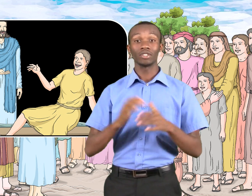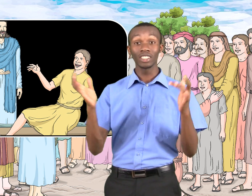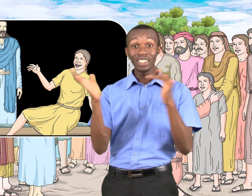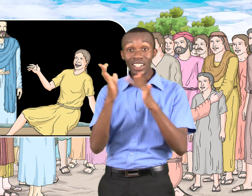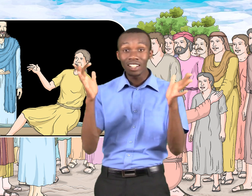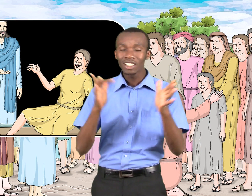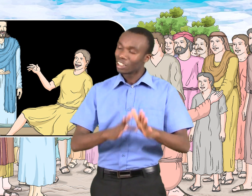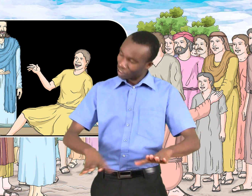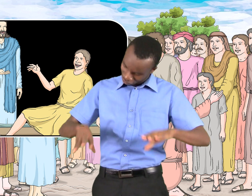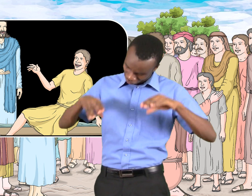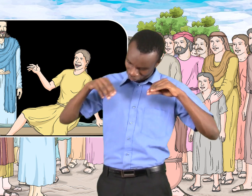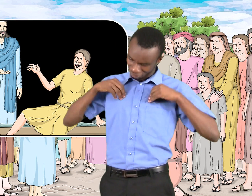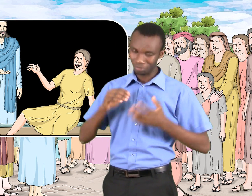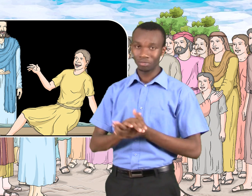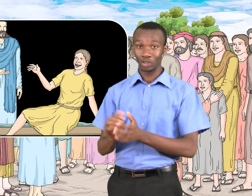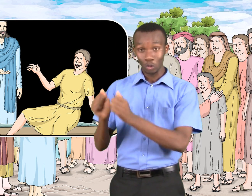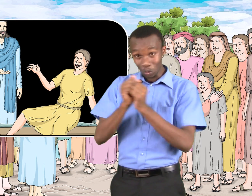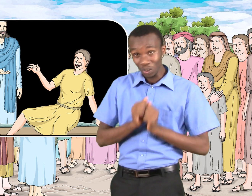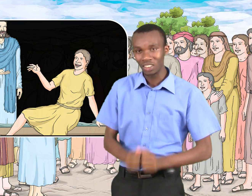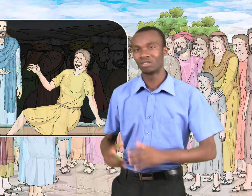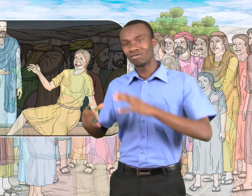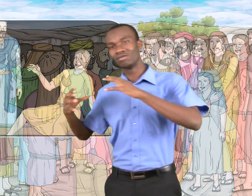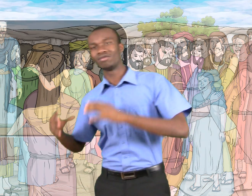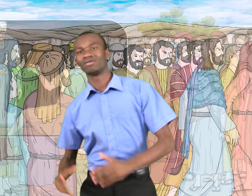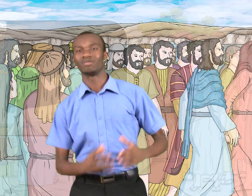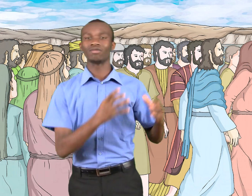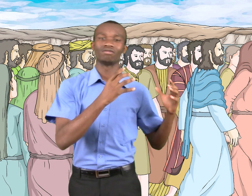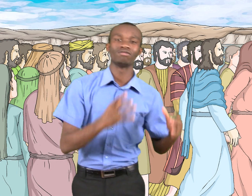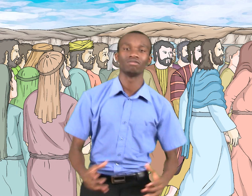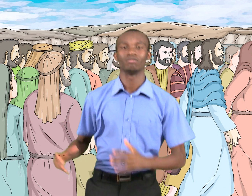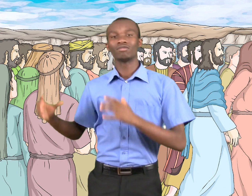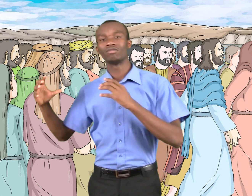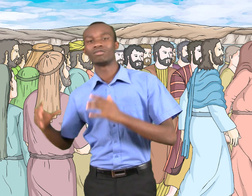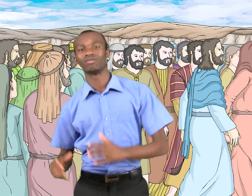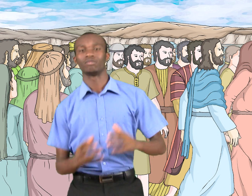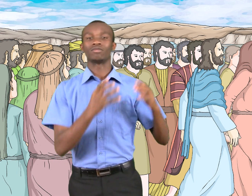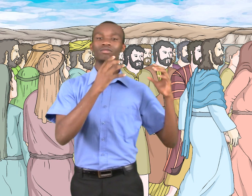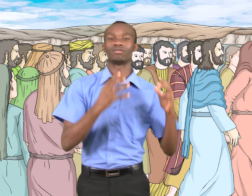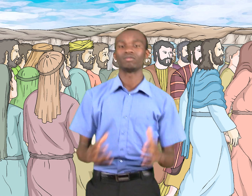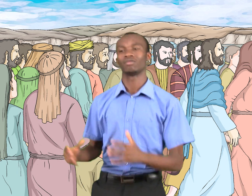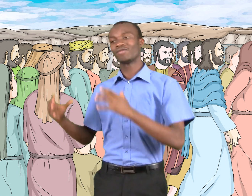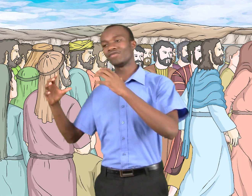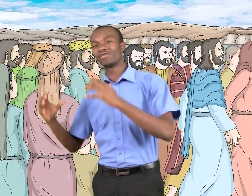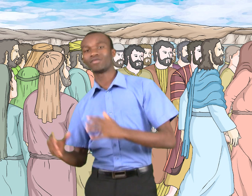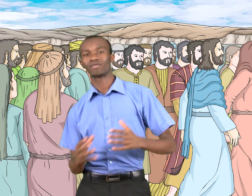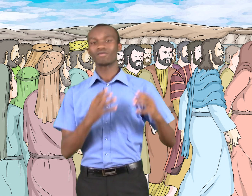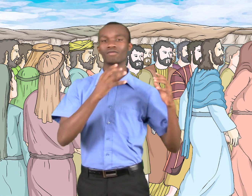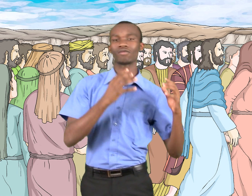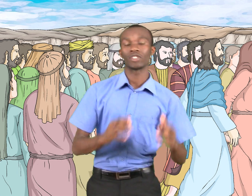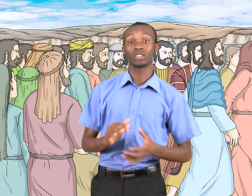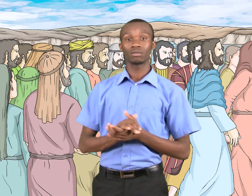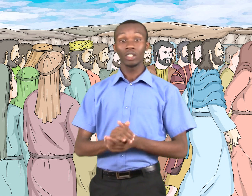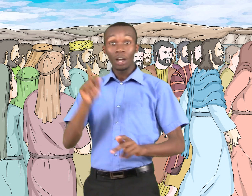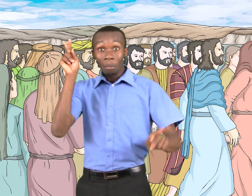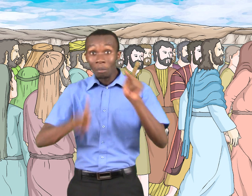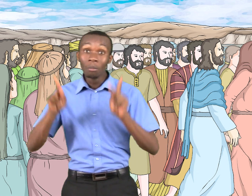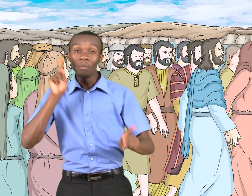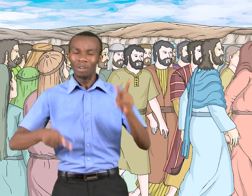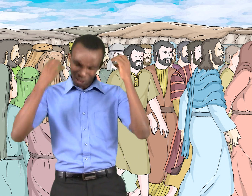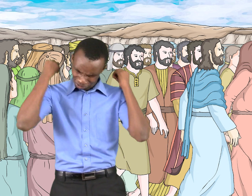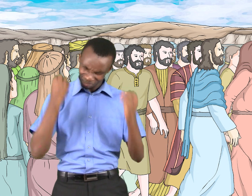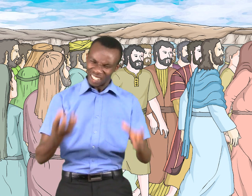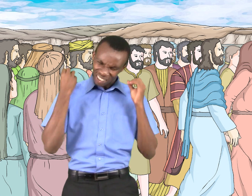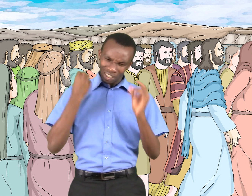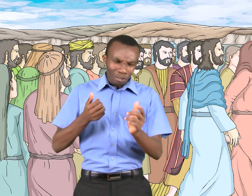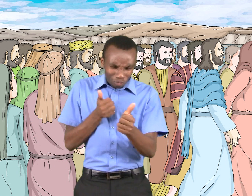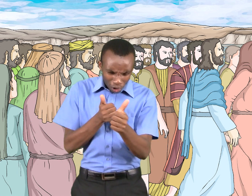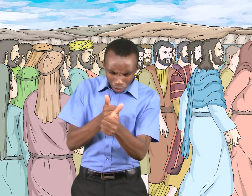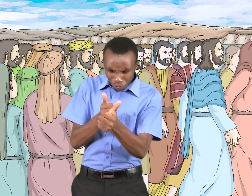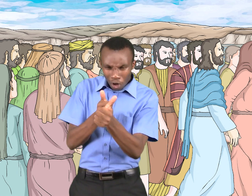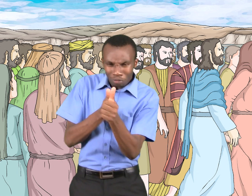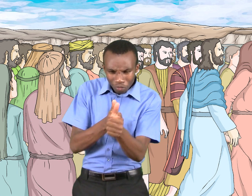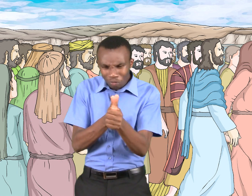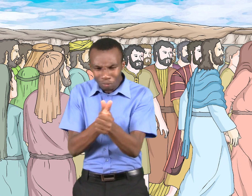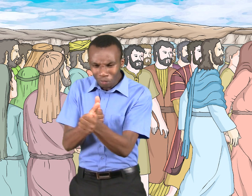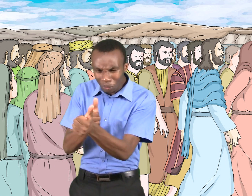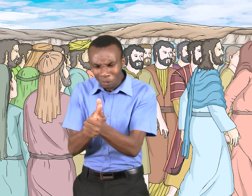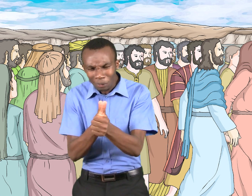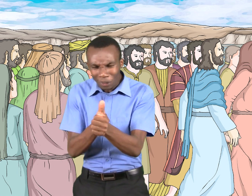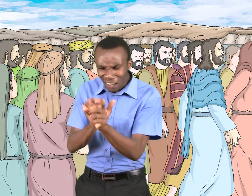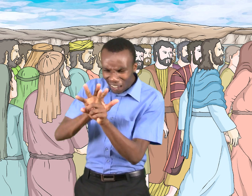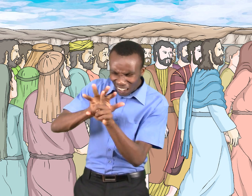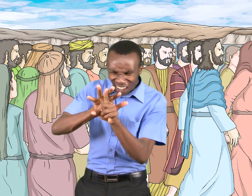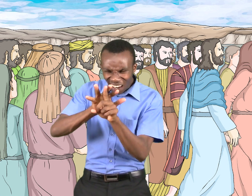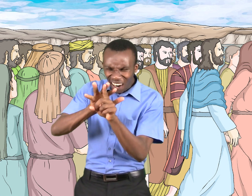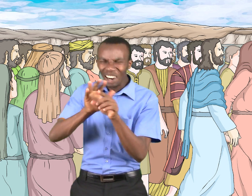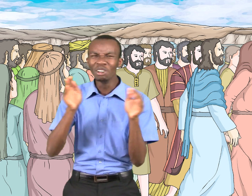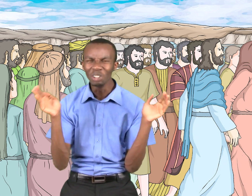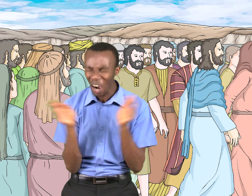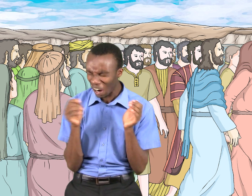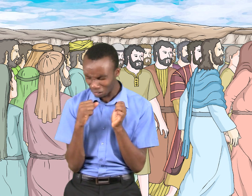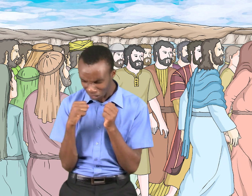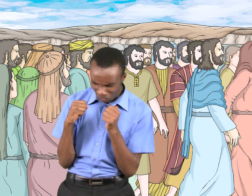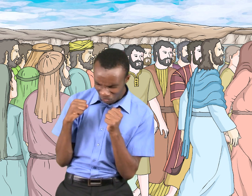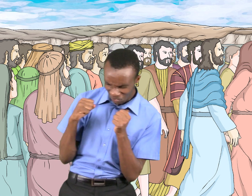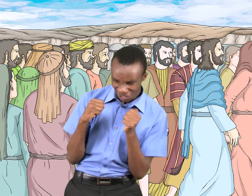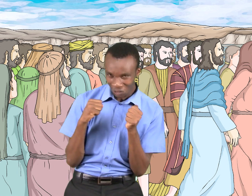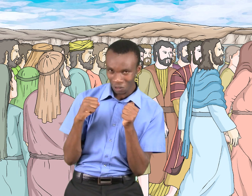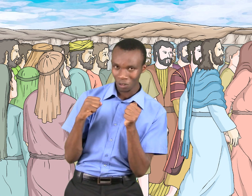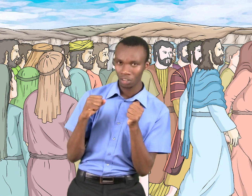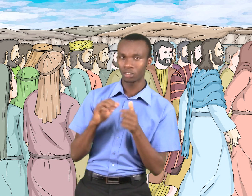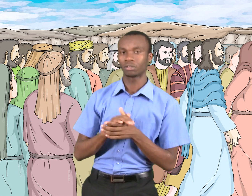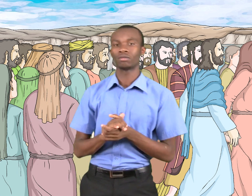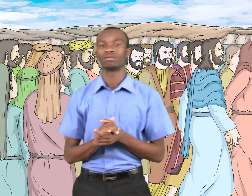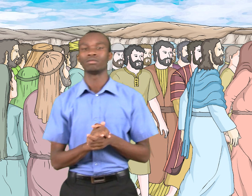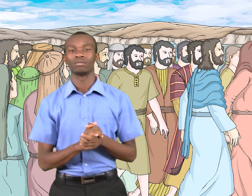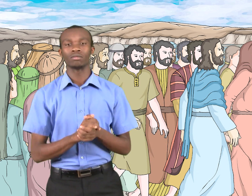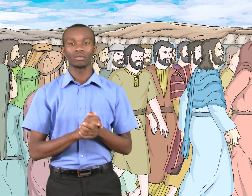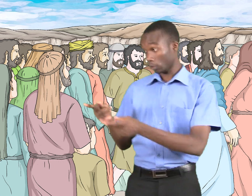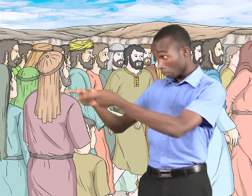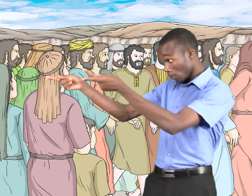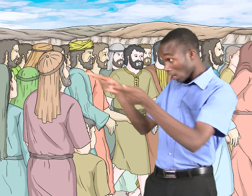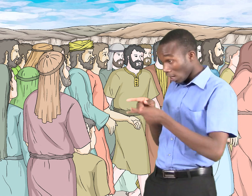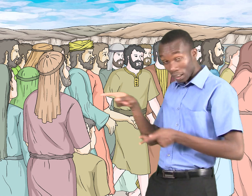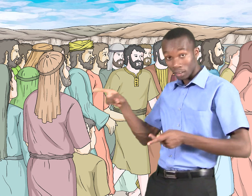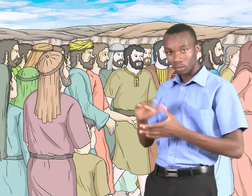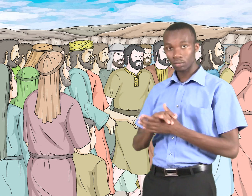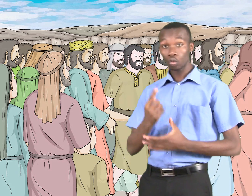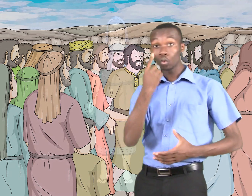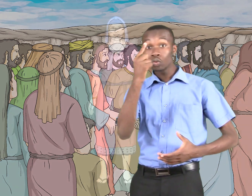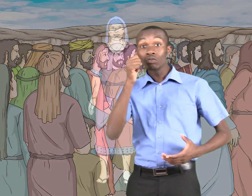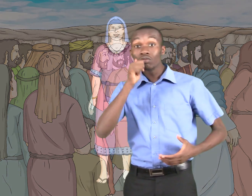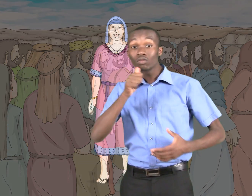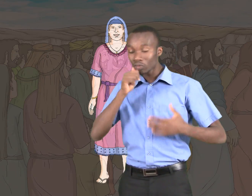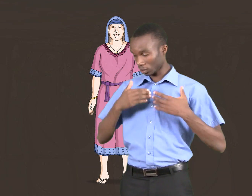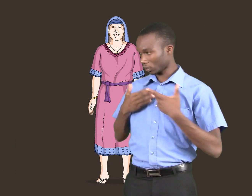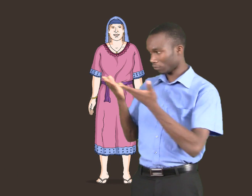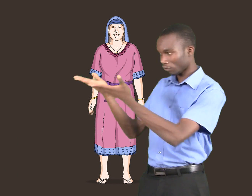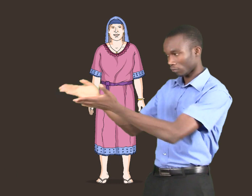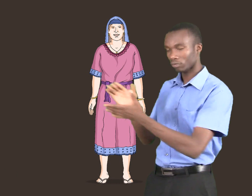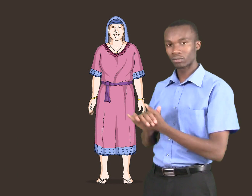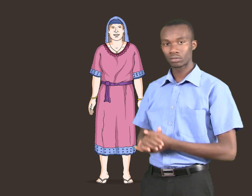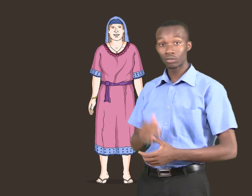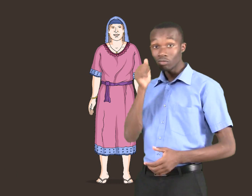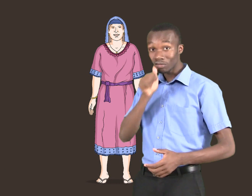So Jesus went with him, and a large crowd followed and pressed around Him.